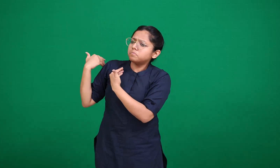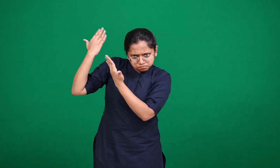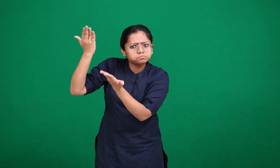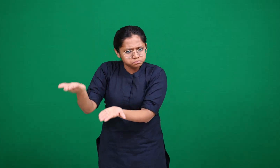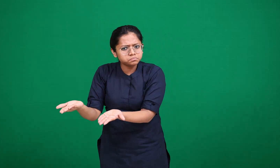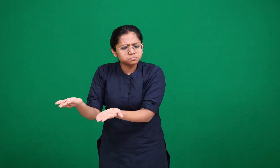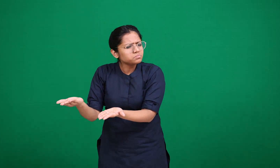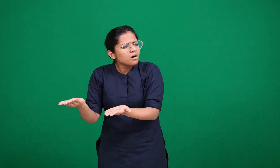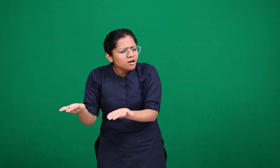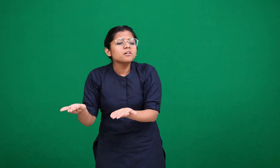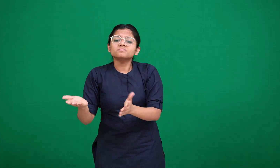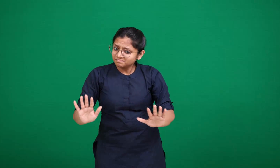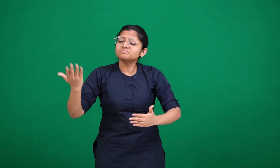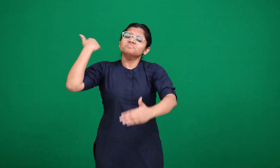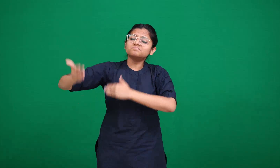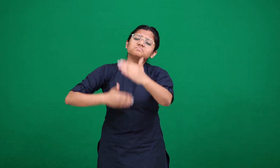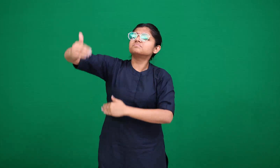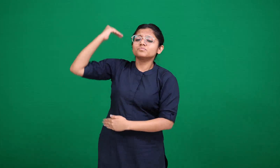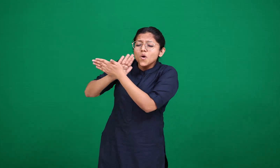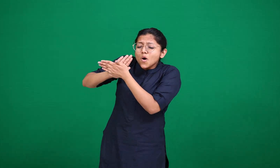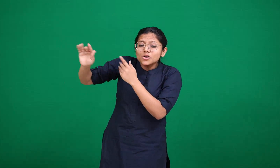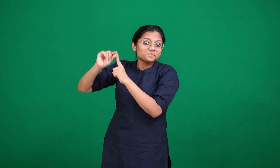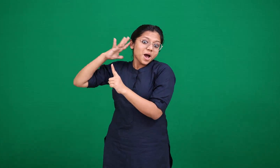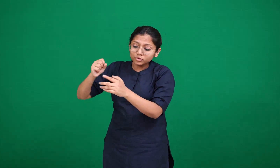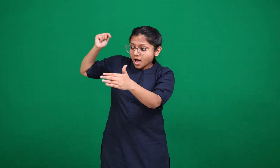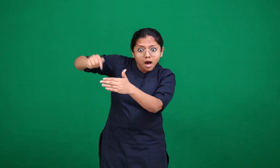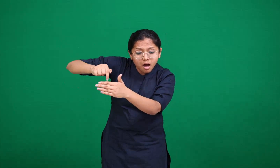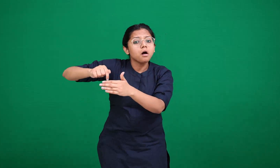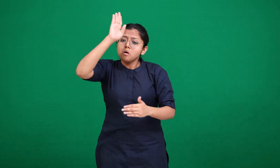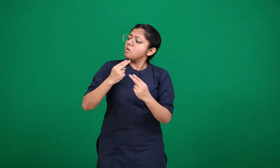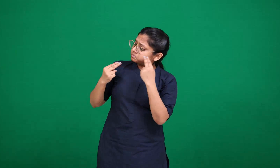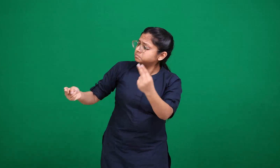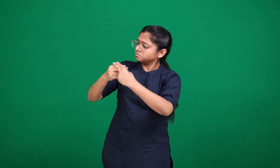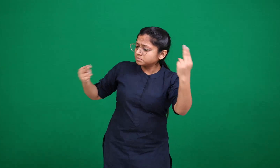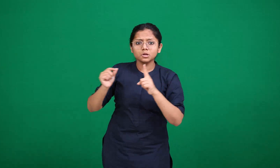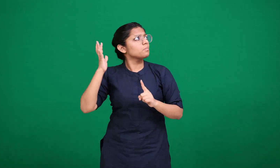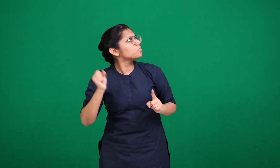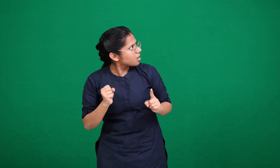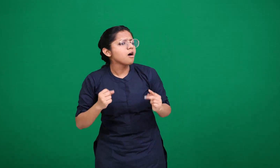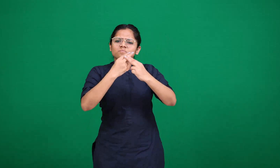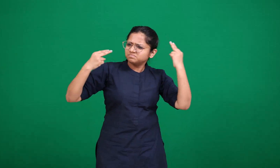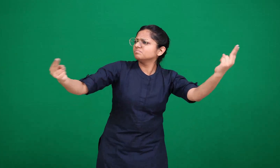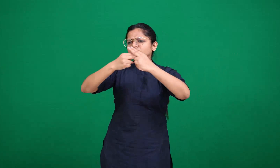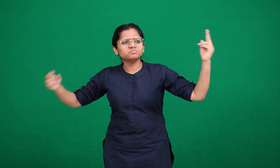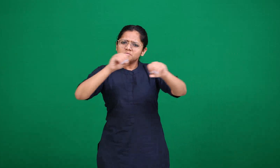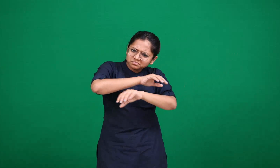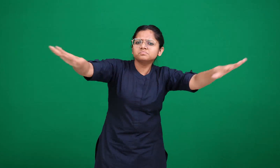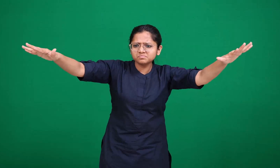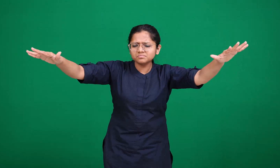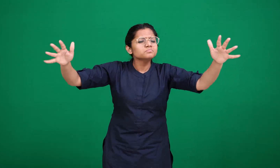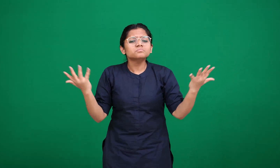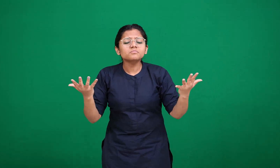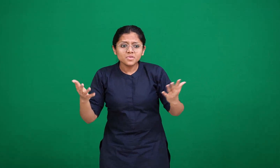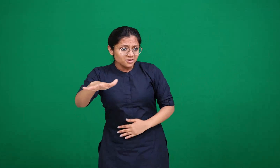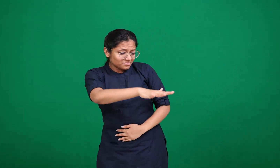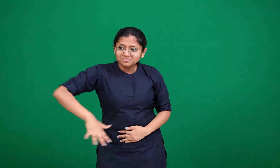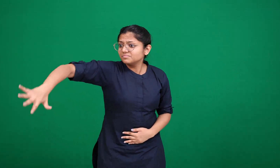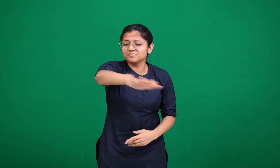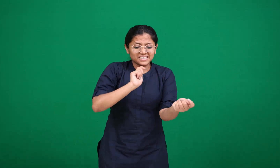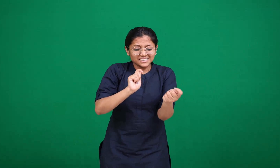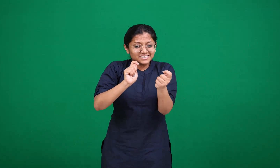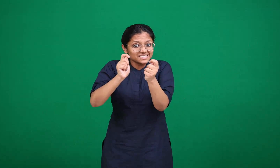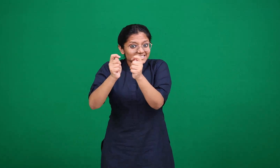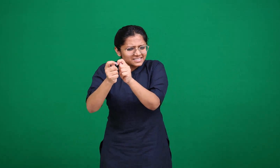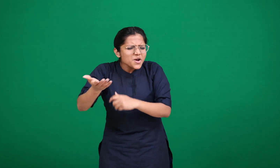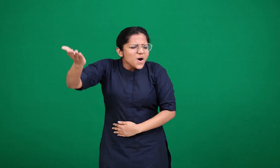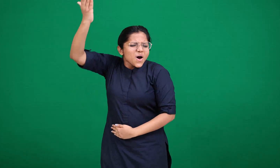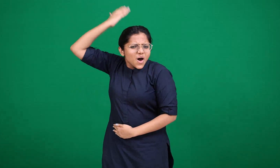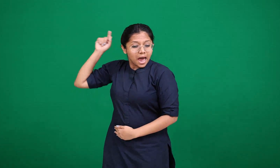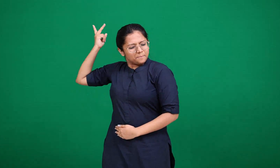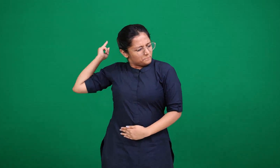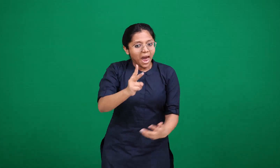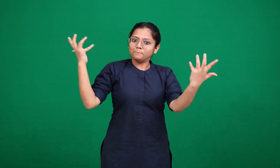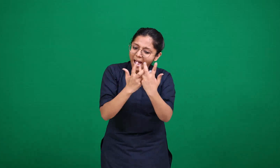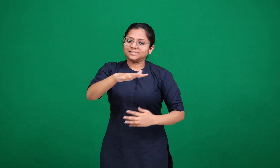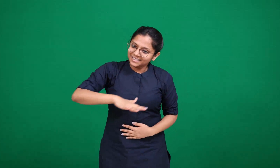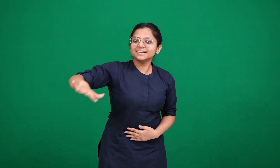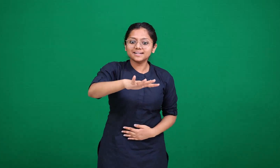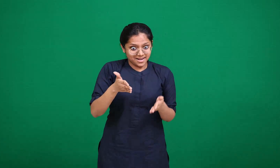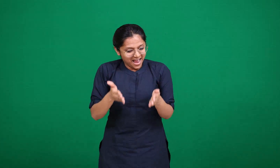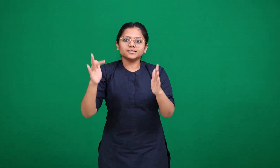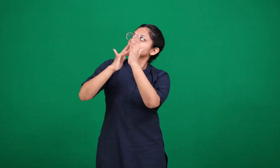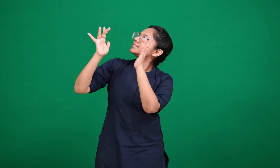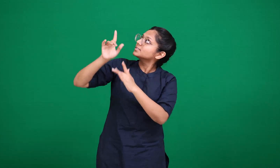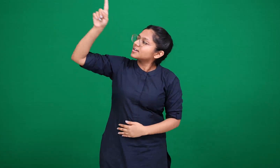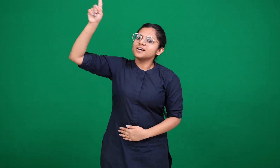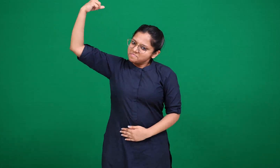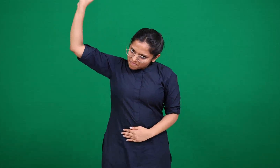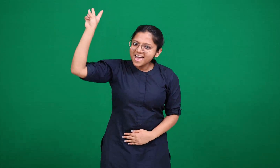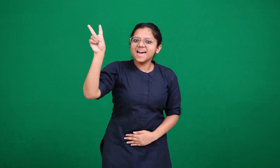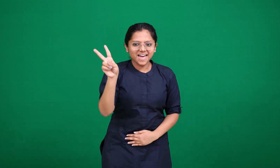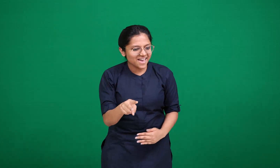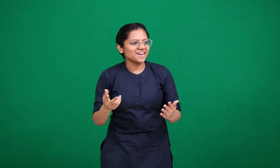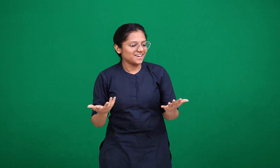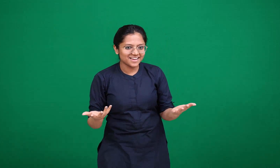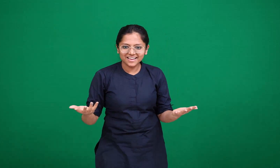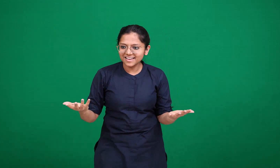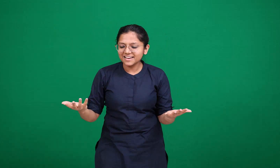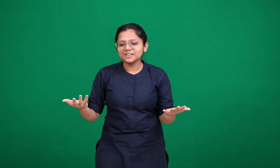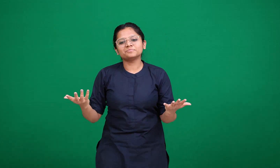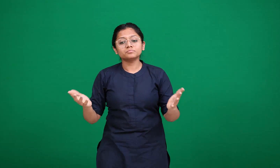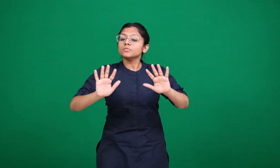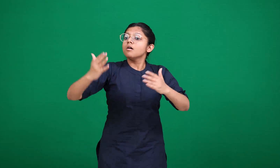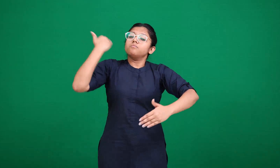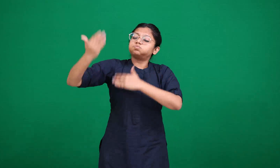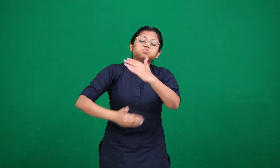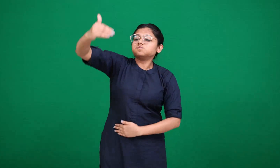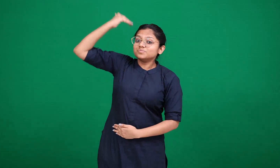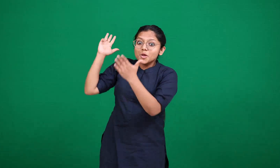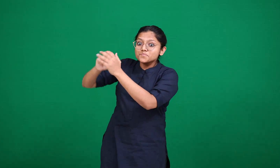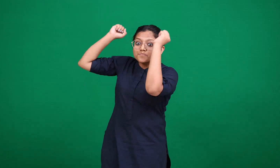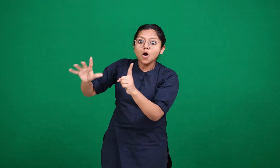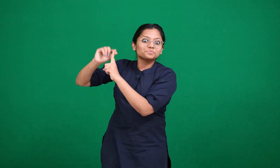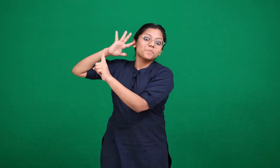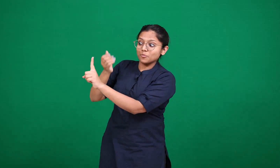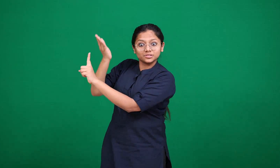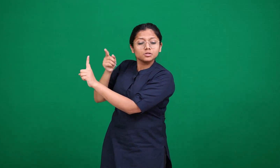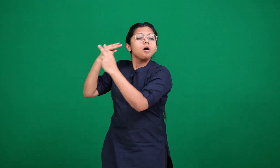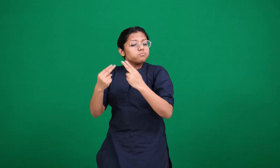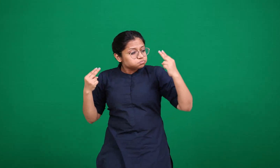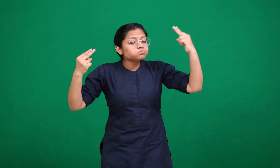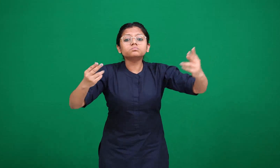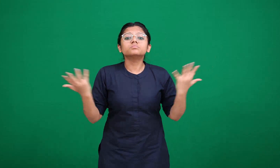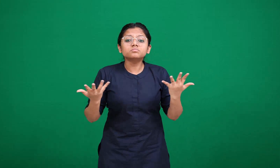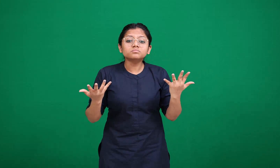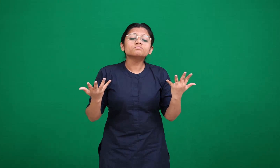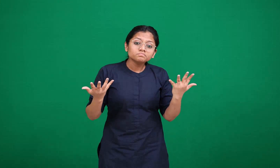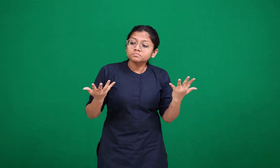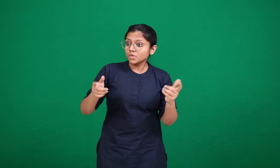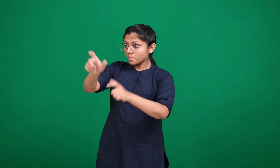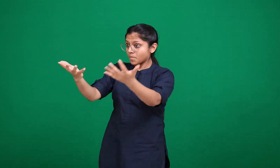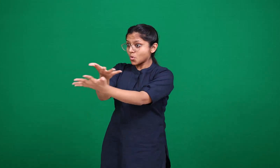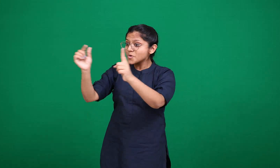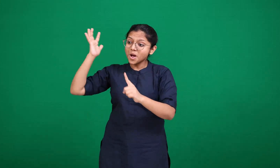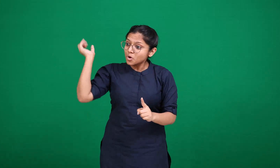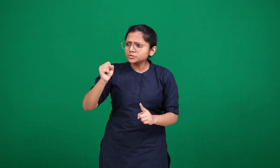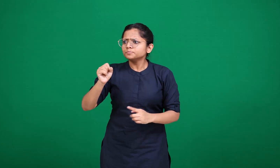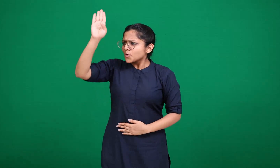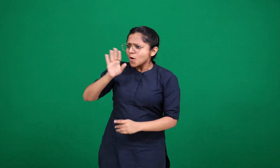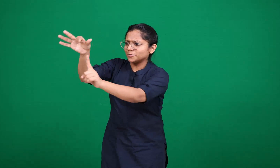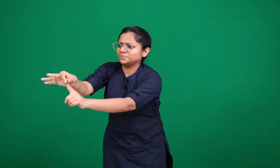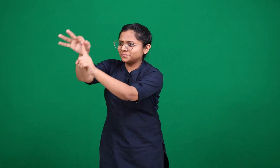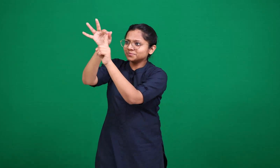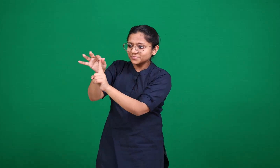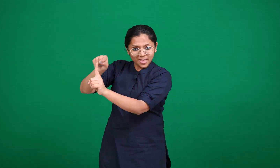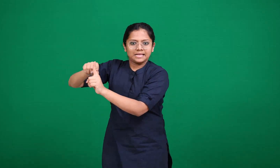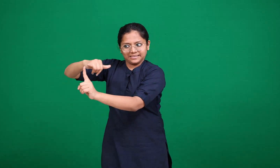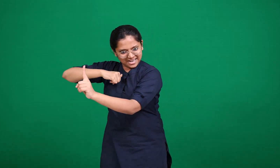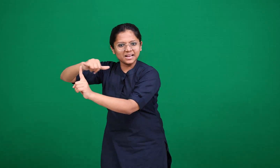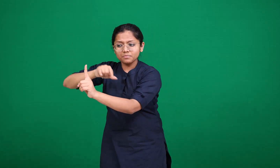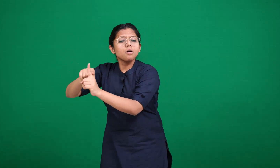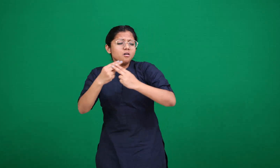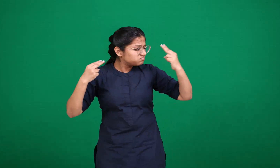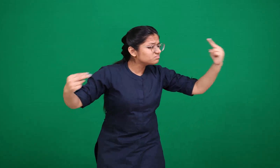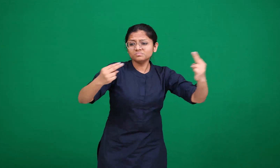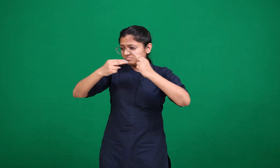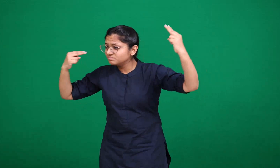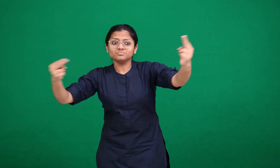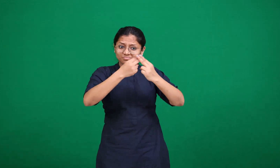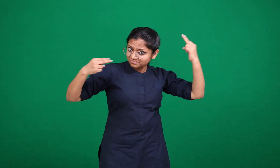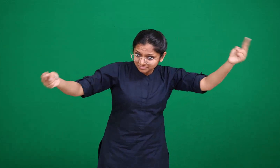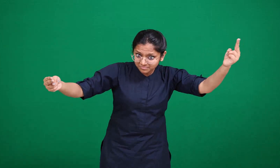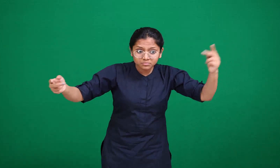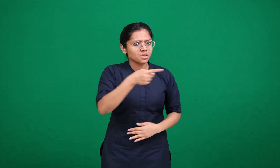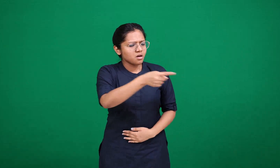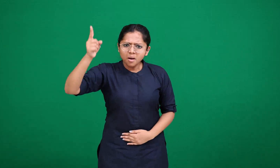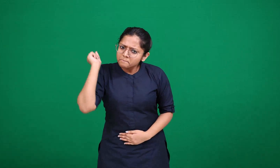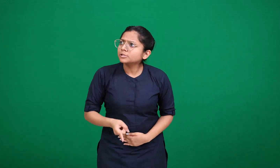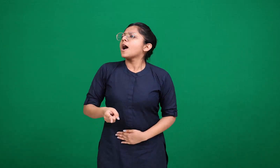For Moses said, ' The Lord your God will raise up for you a prophet like me from among your brothers. You must listen to Him in everything He tells you.